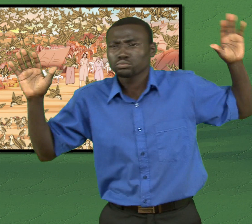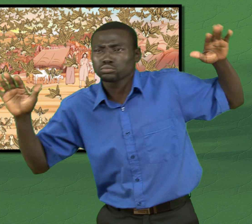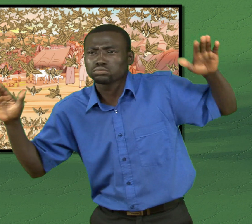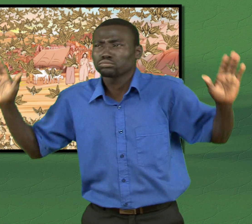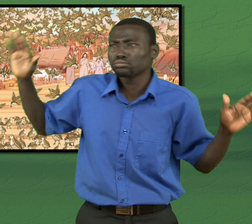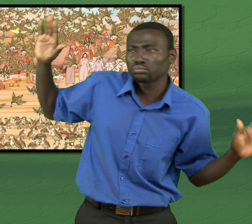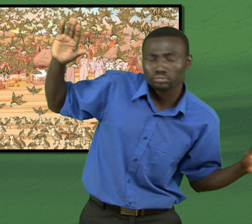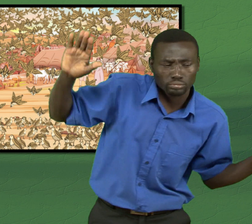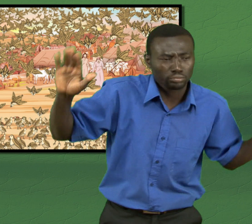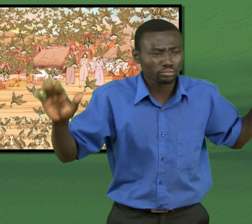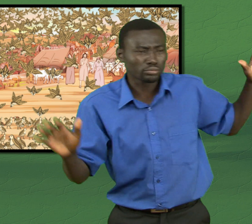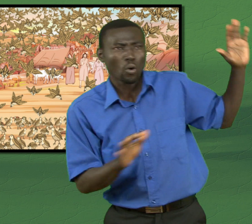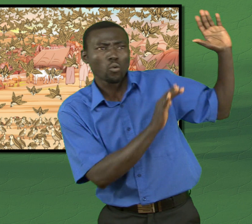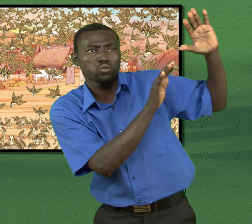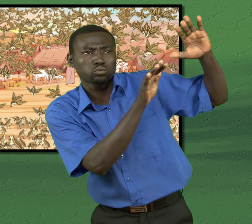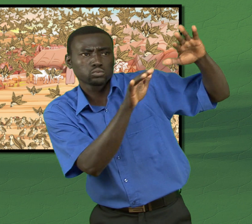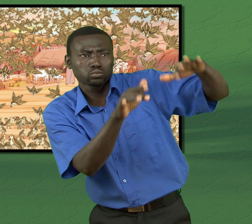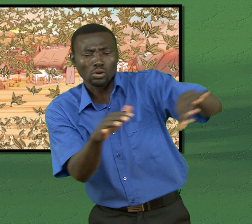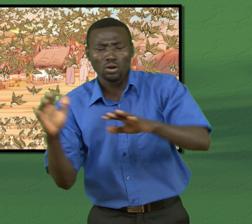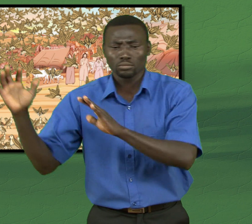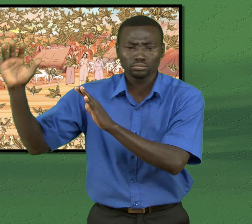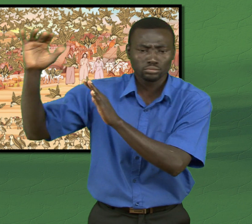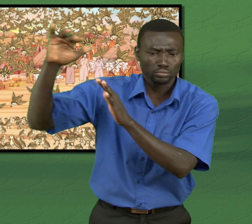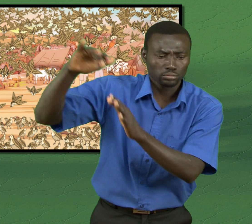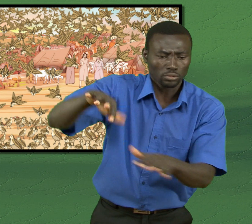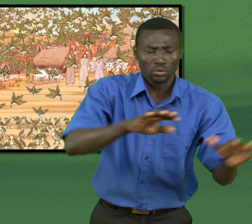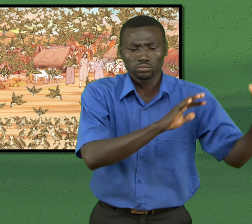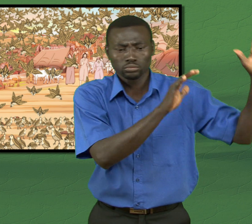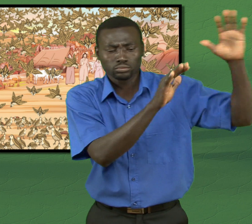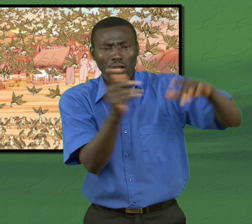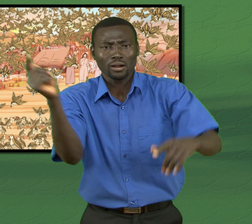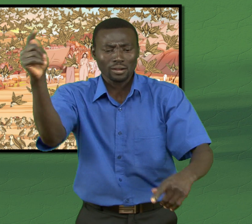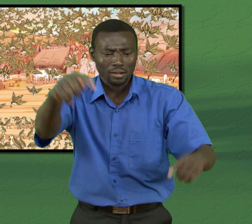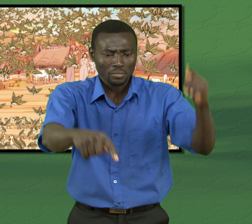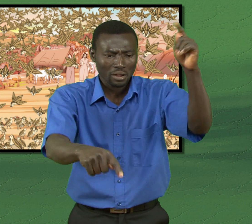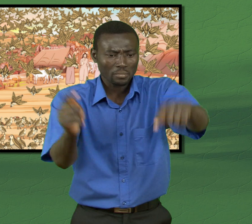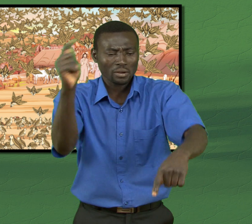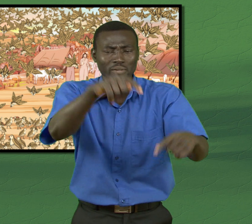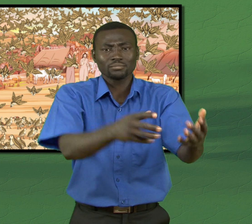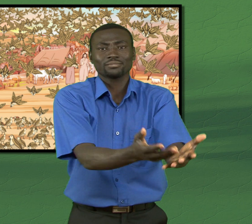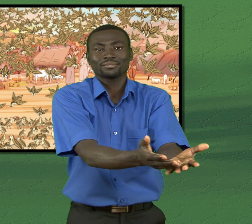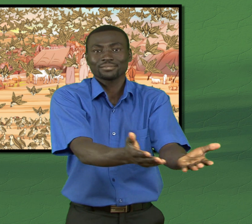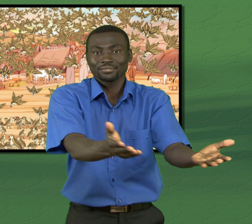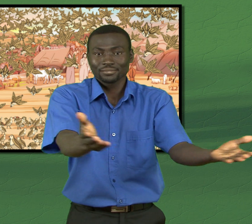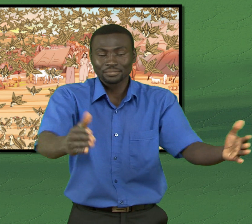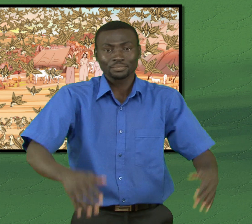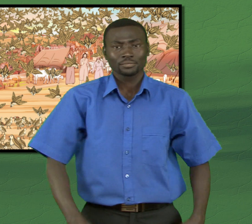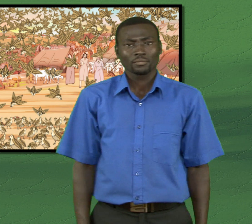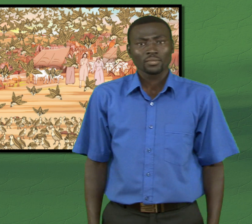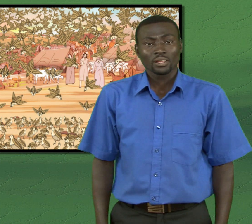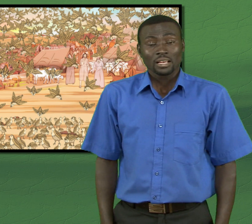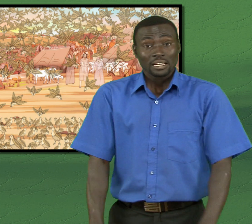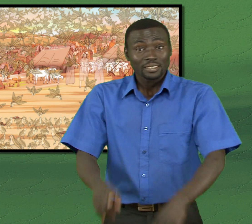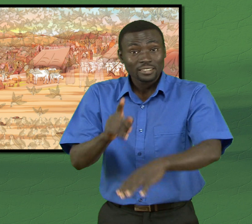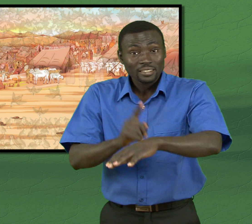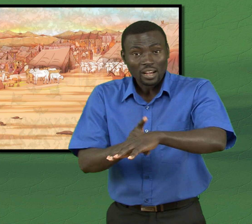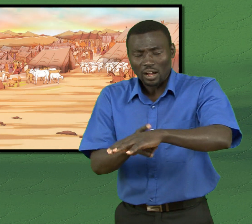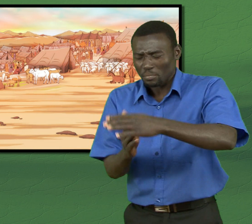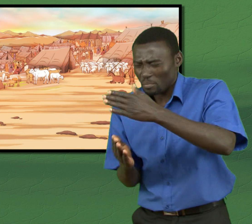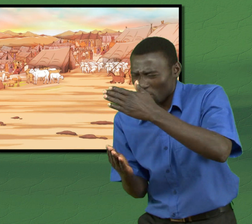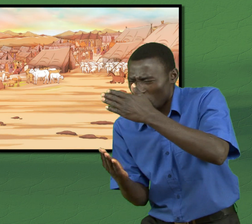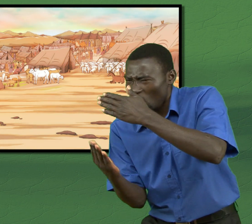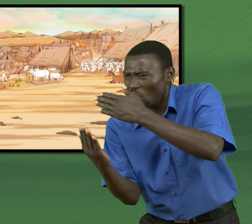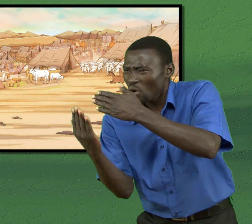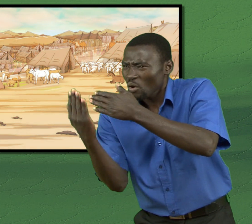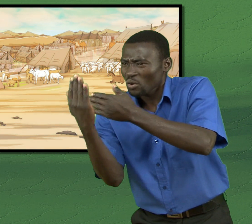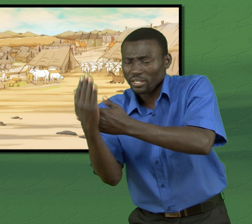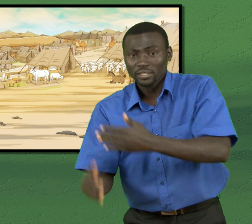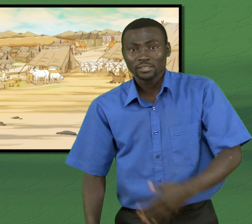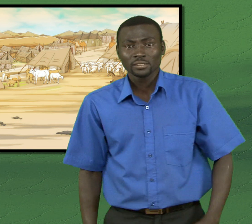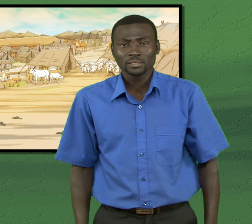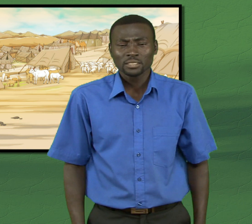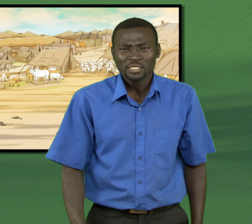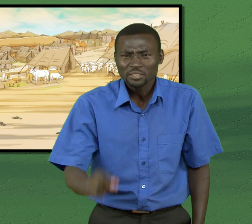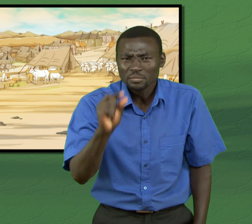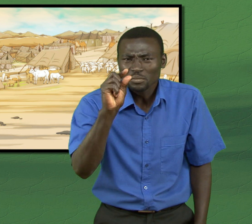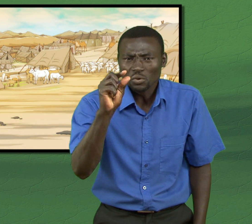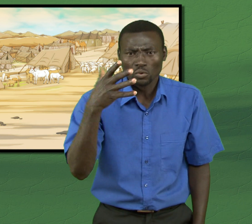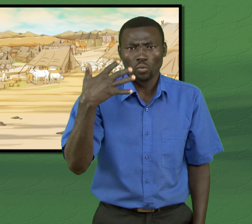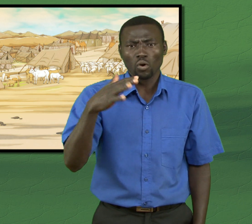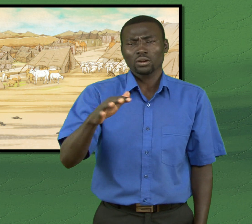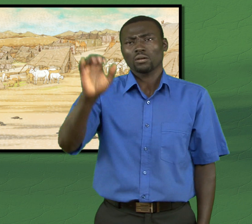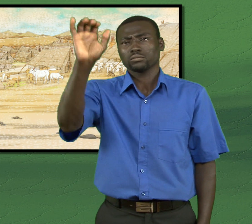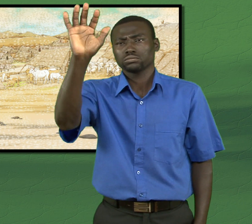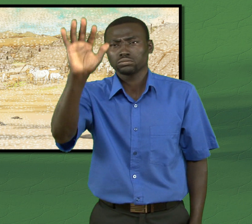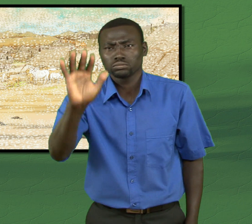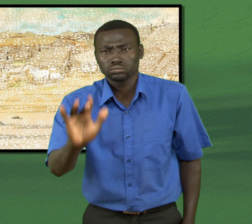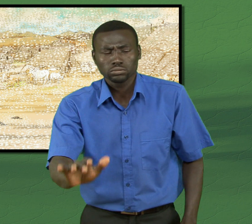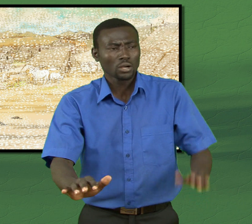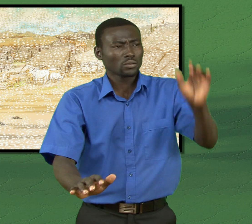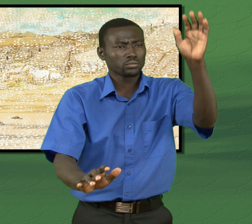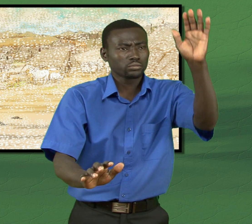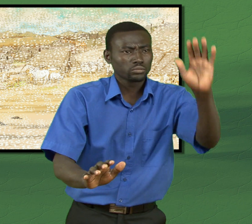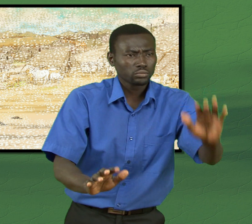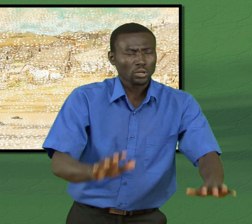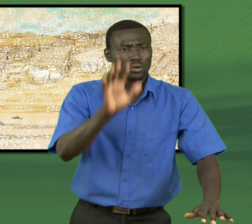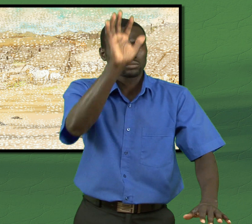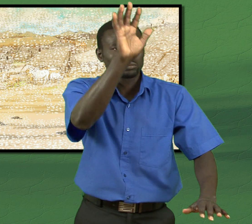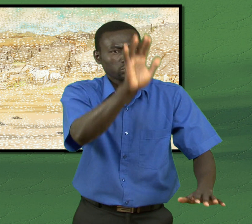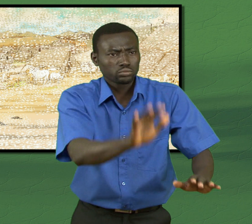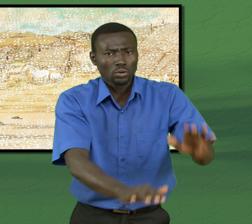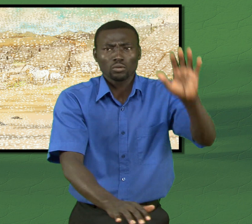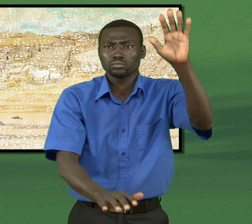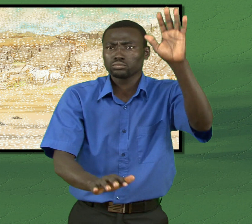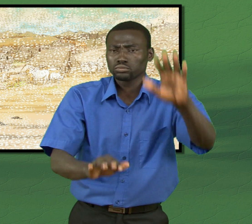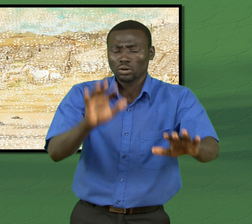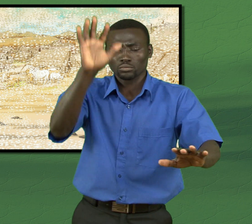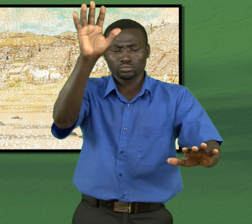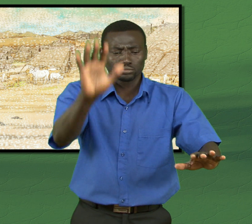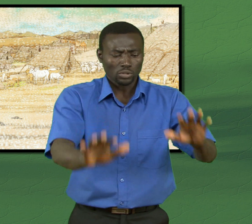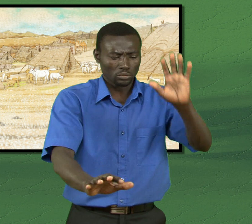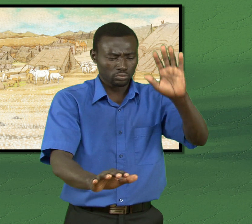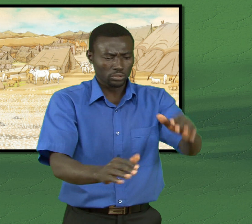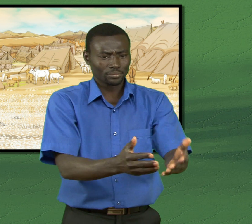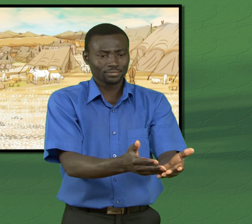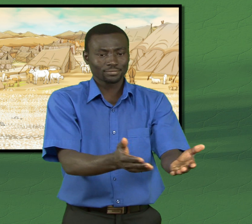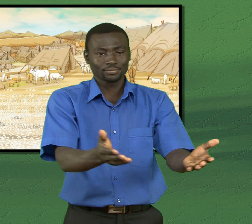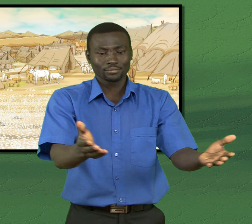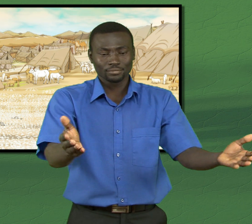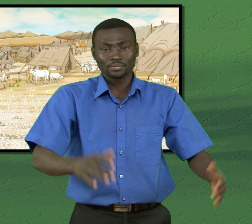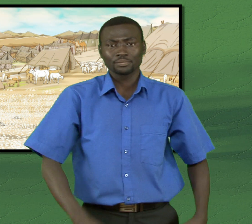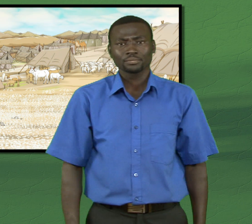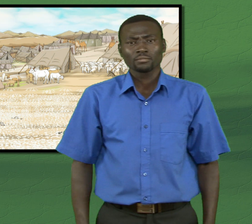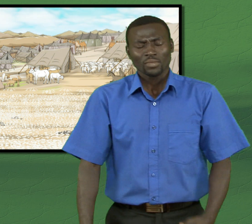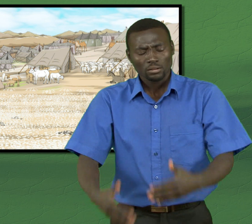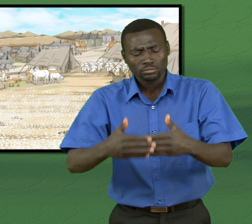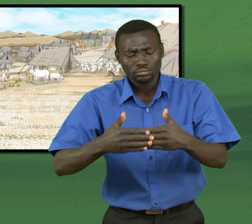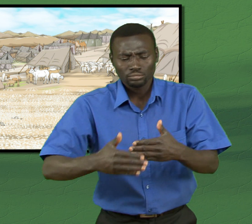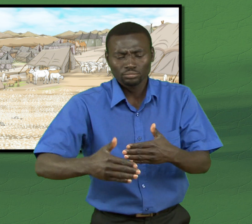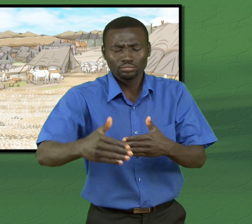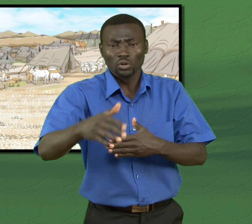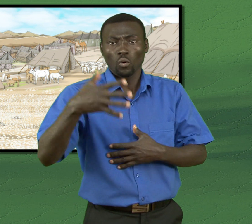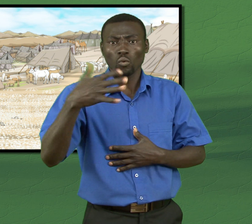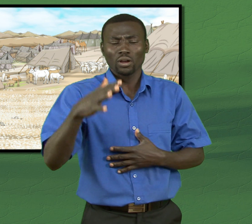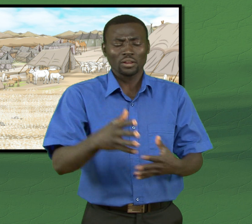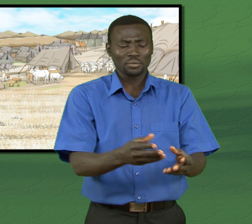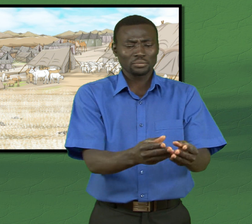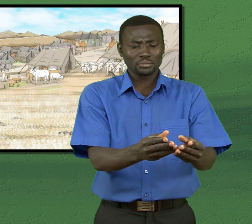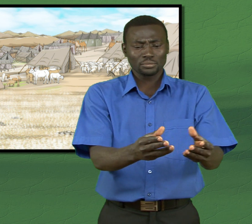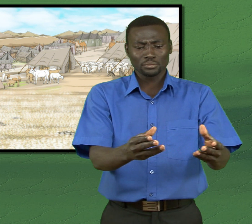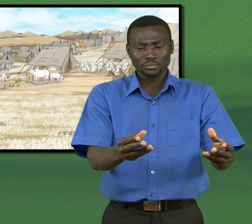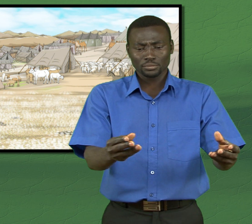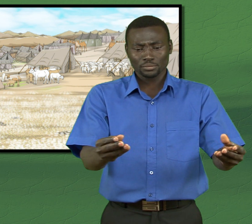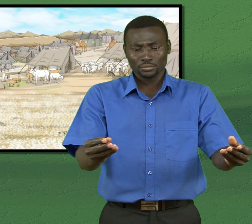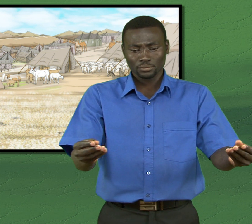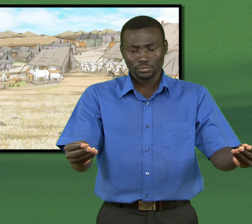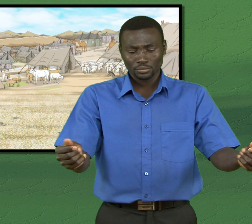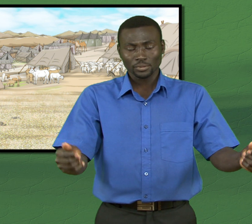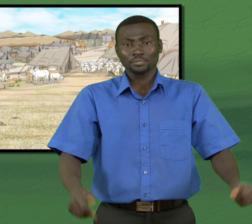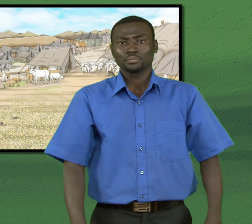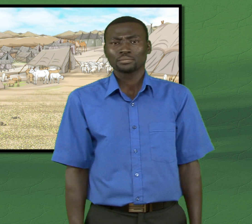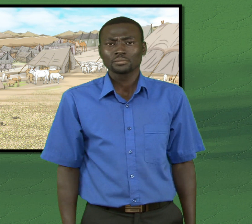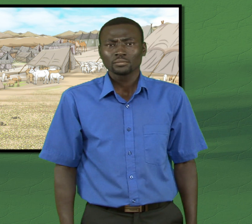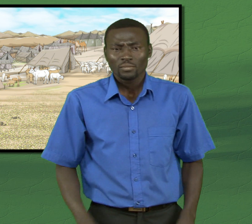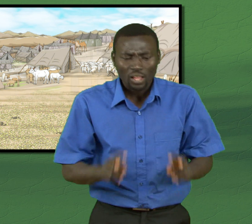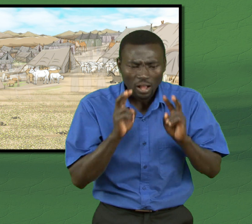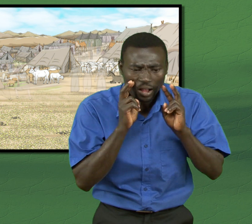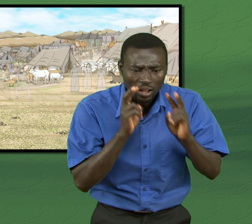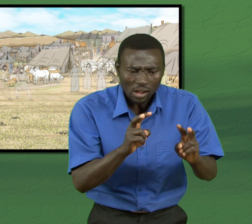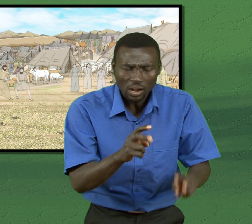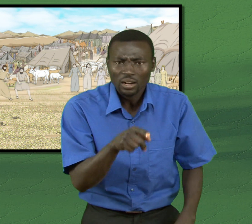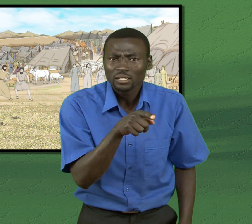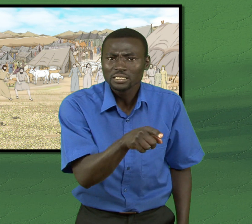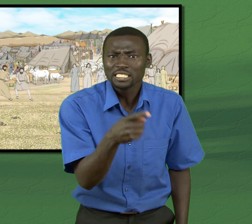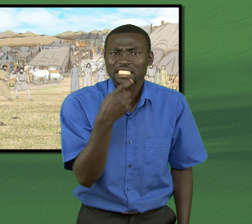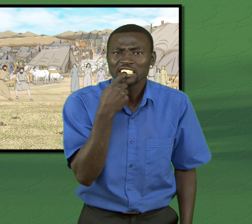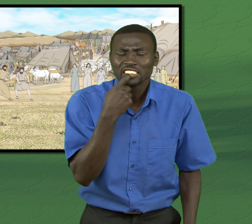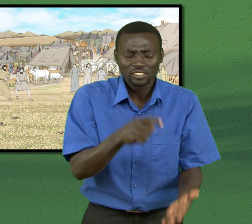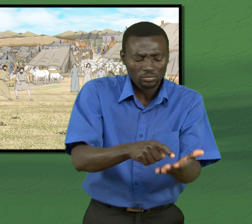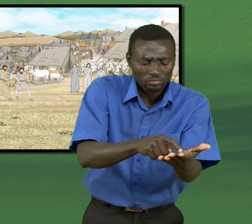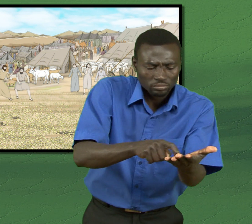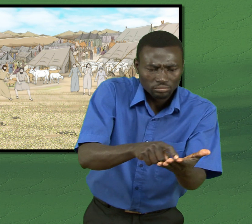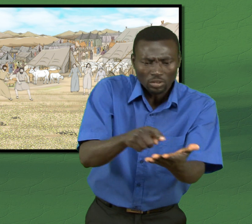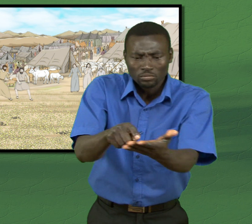When the layer of dew had evaporated, there were thin flakes on the desert floor, as fine as frost on the ground.